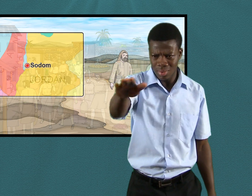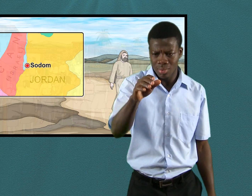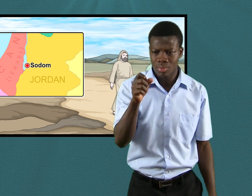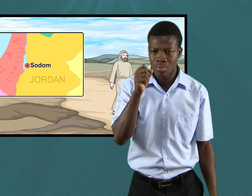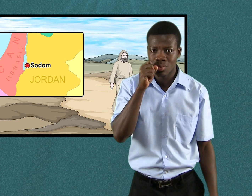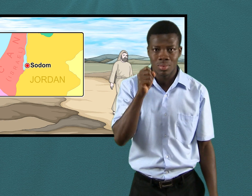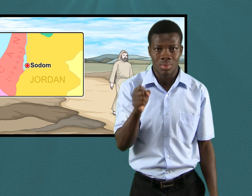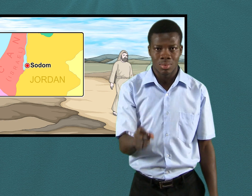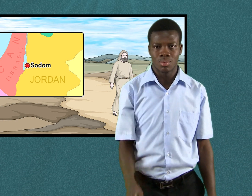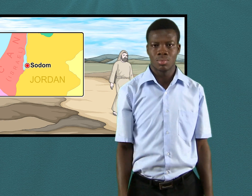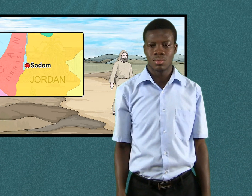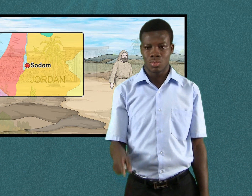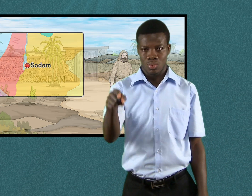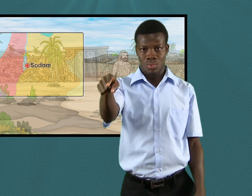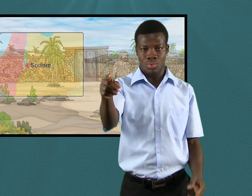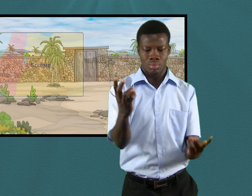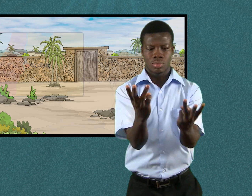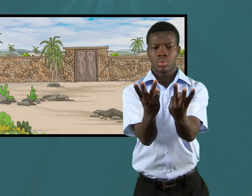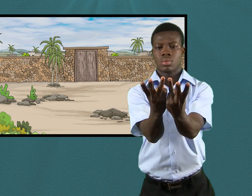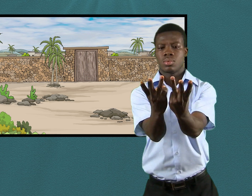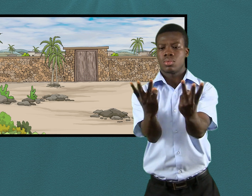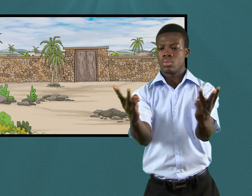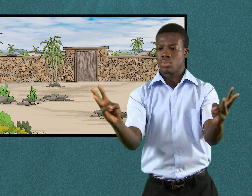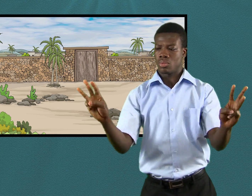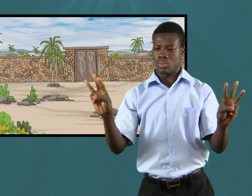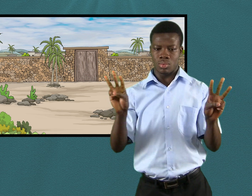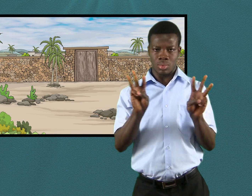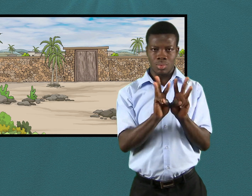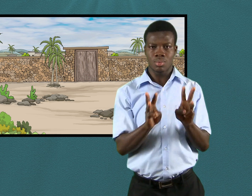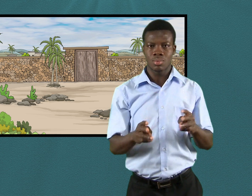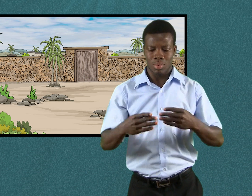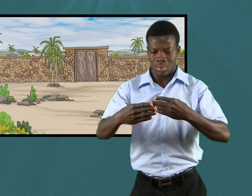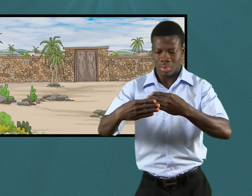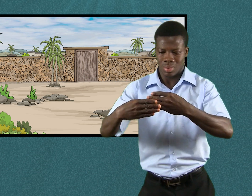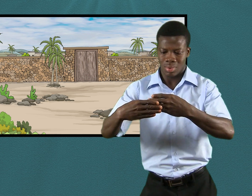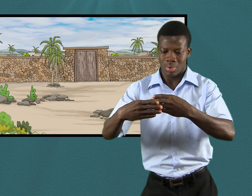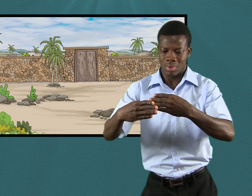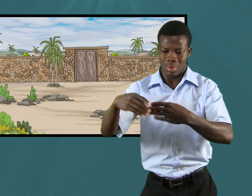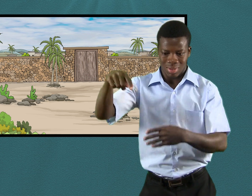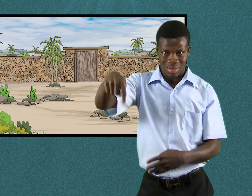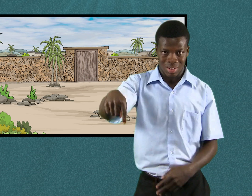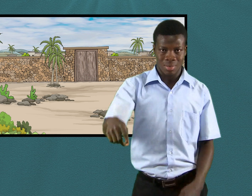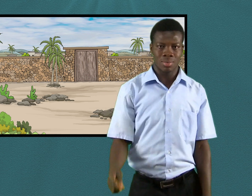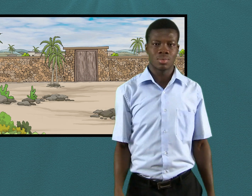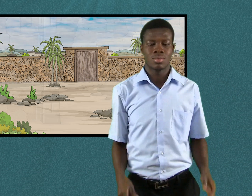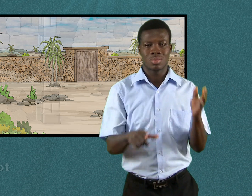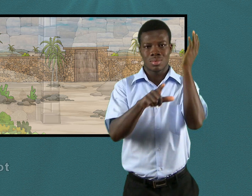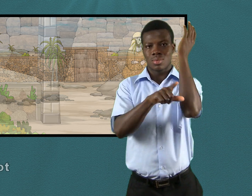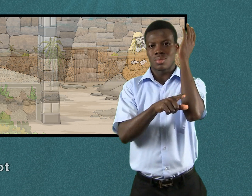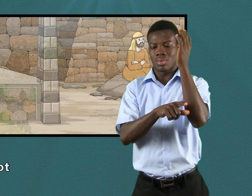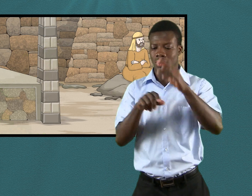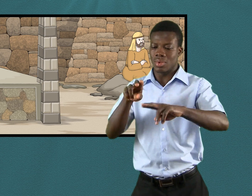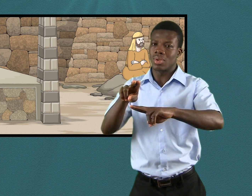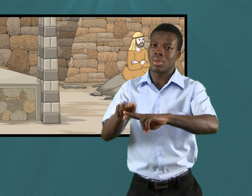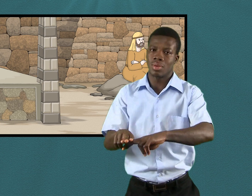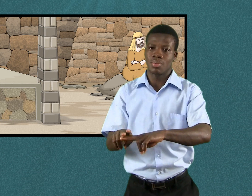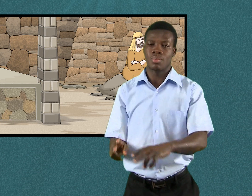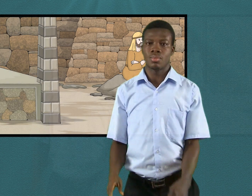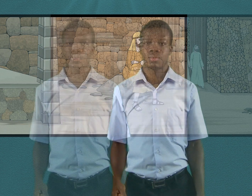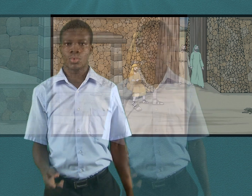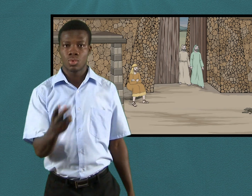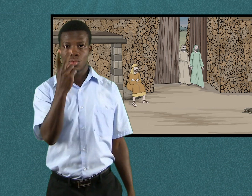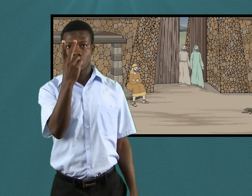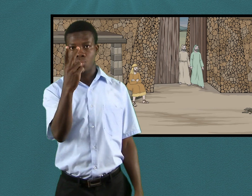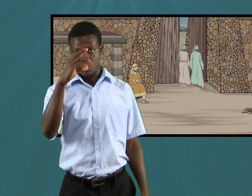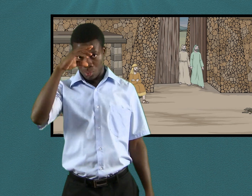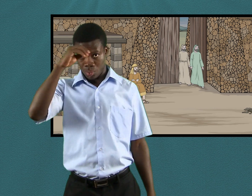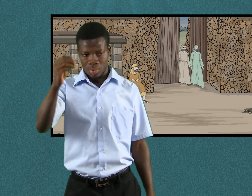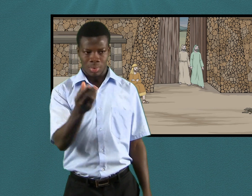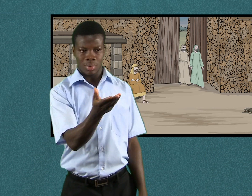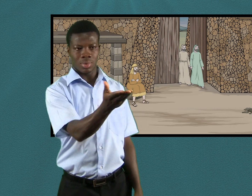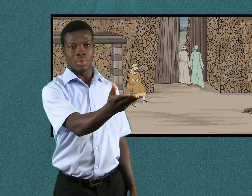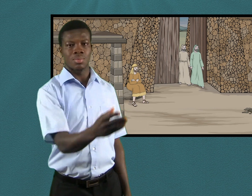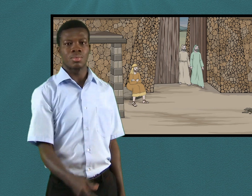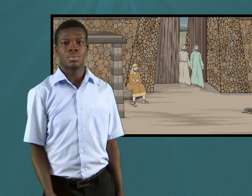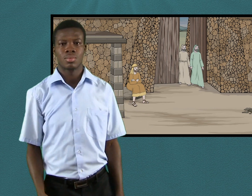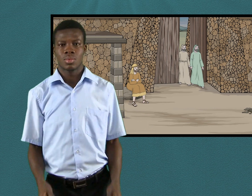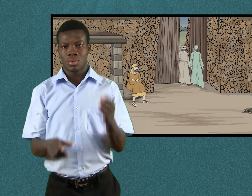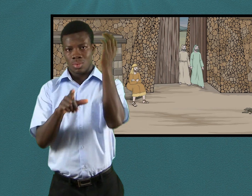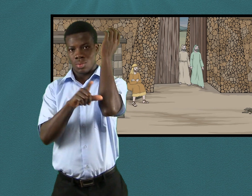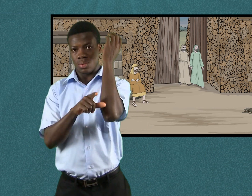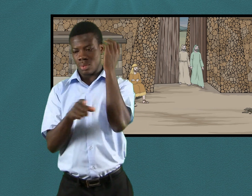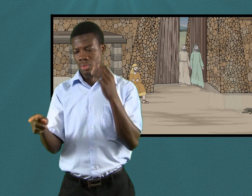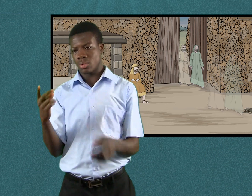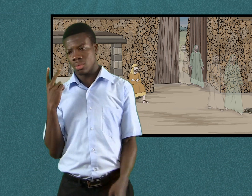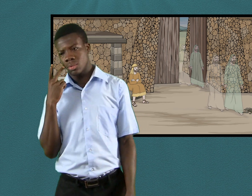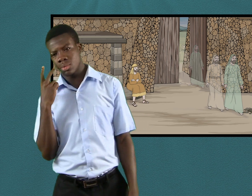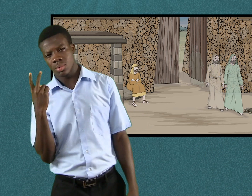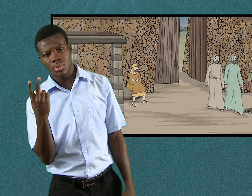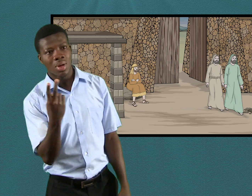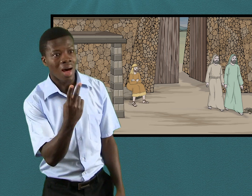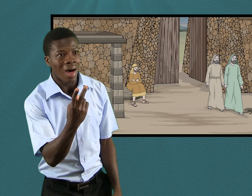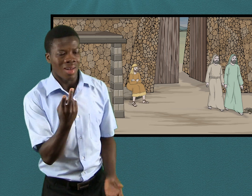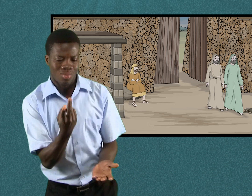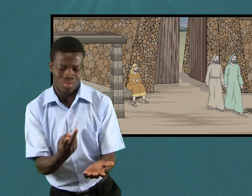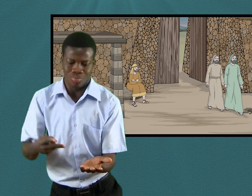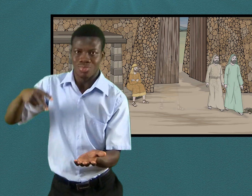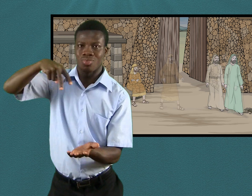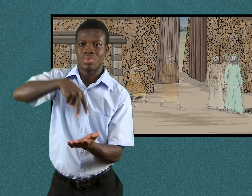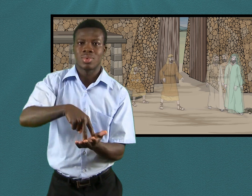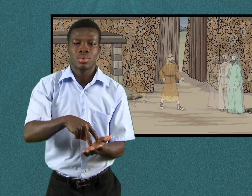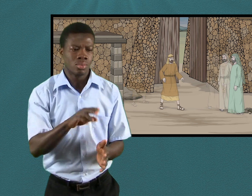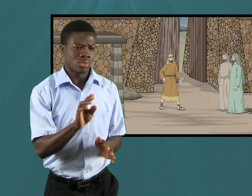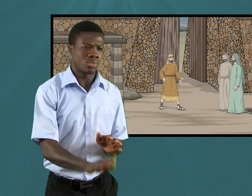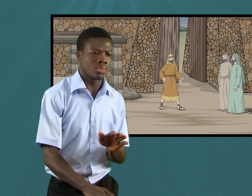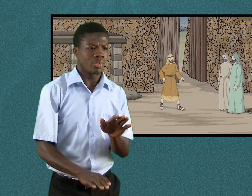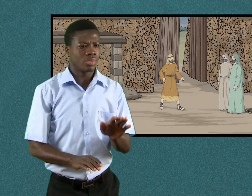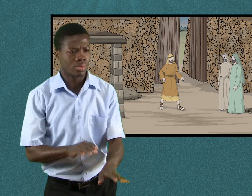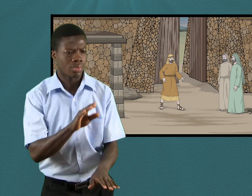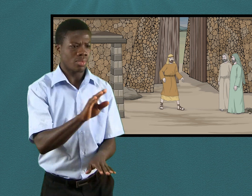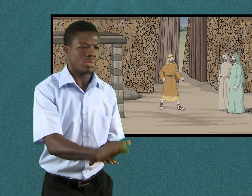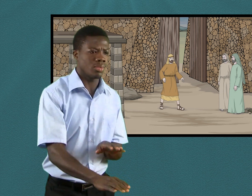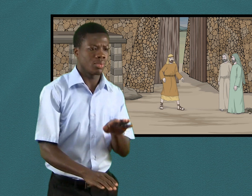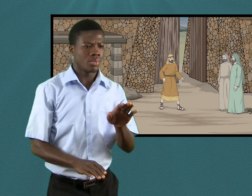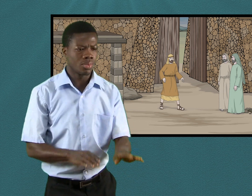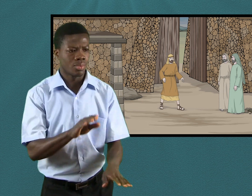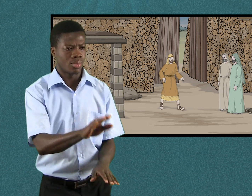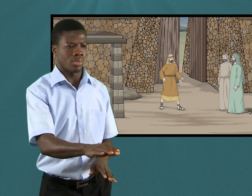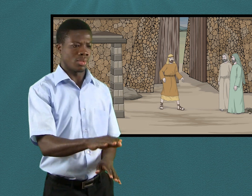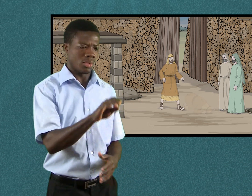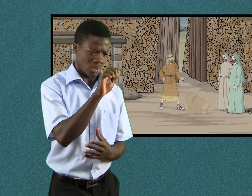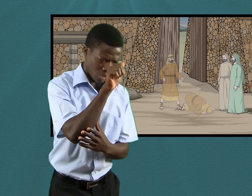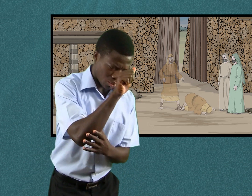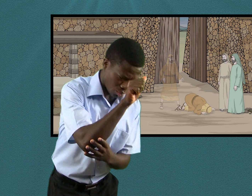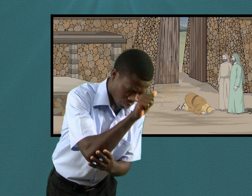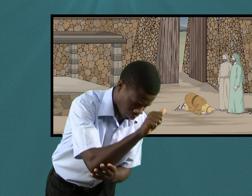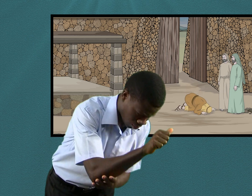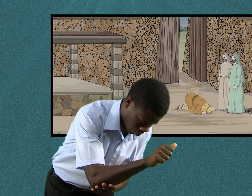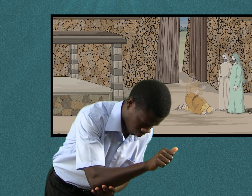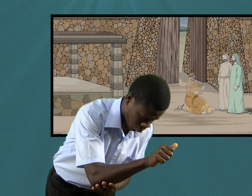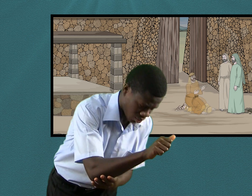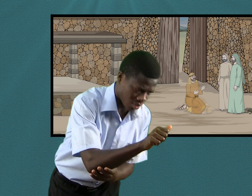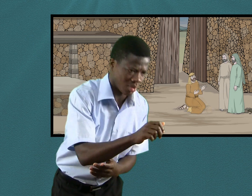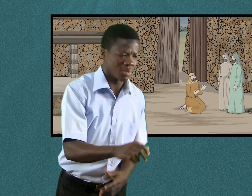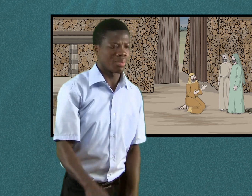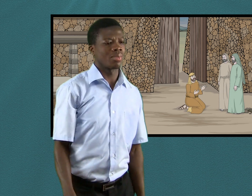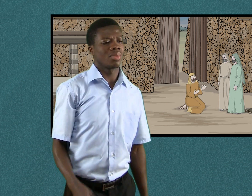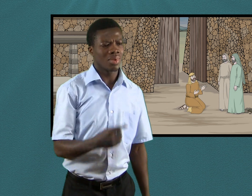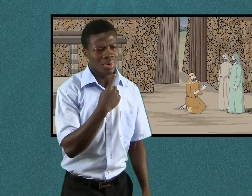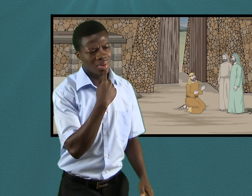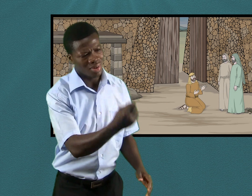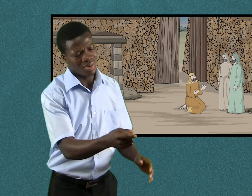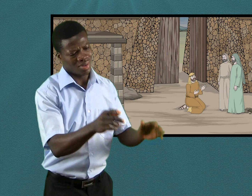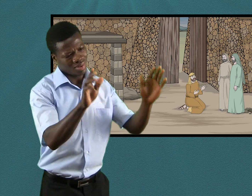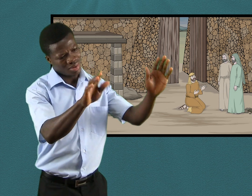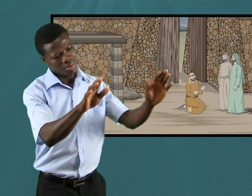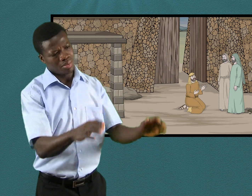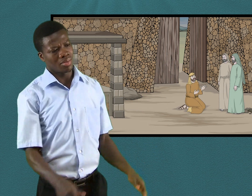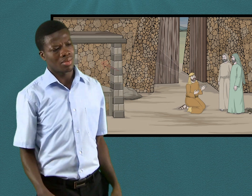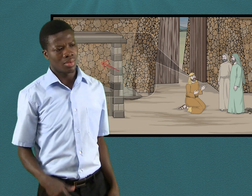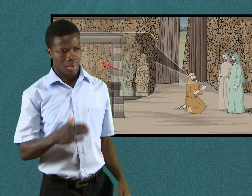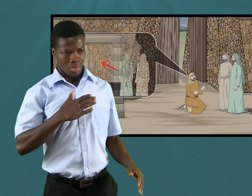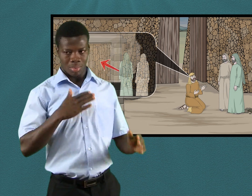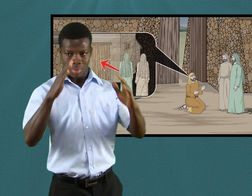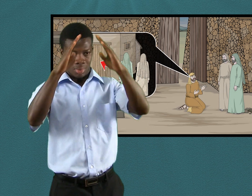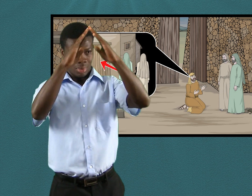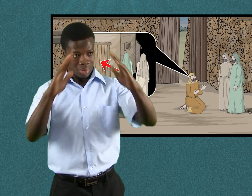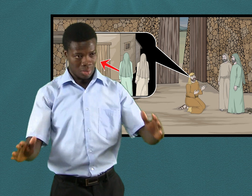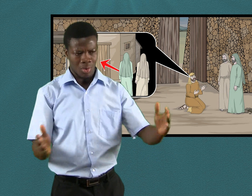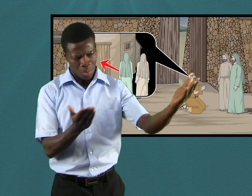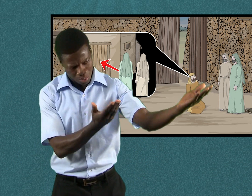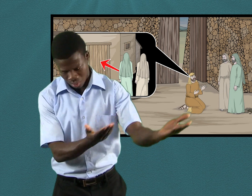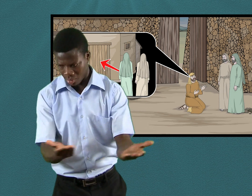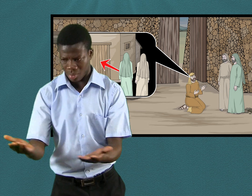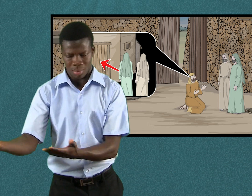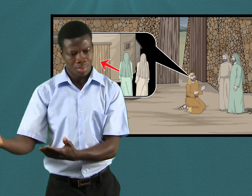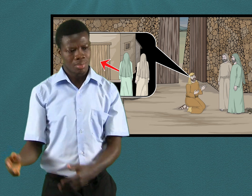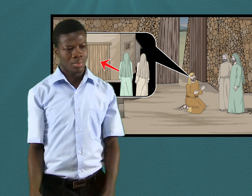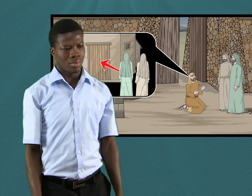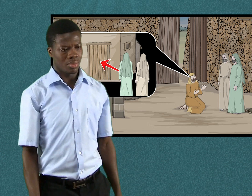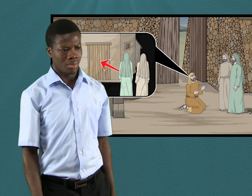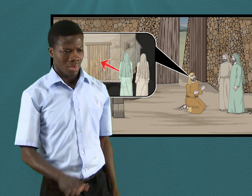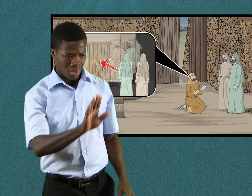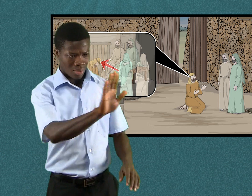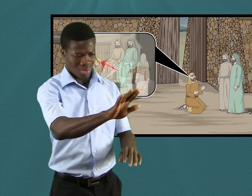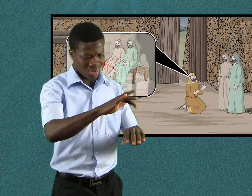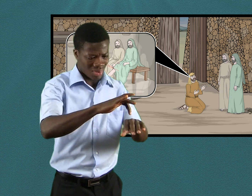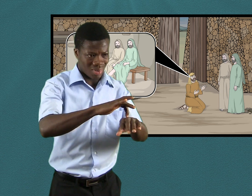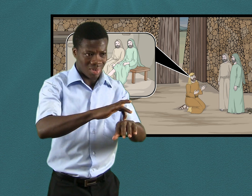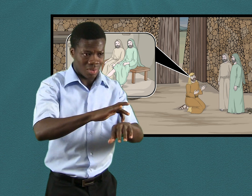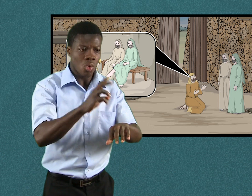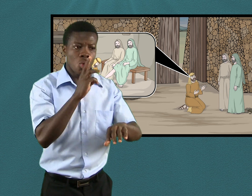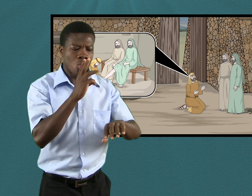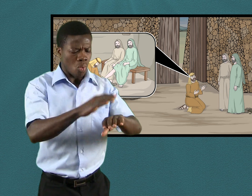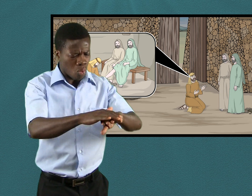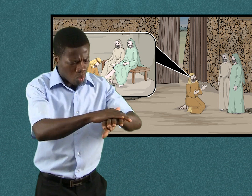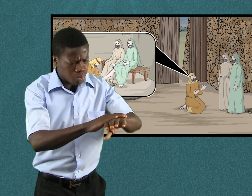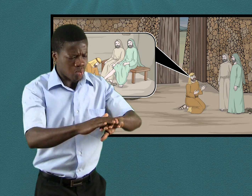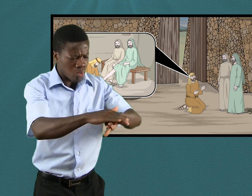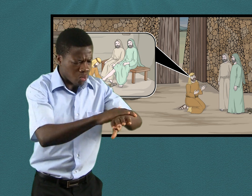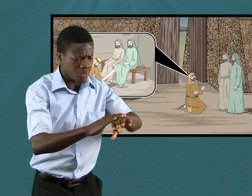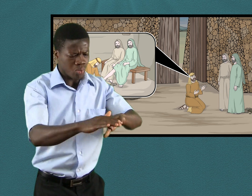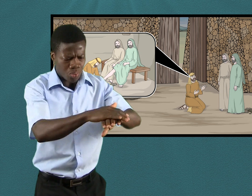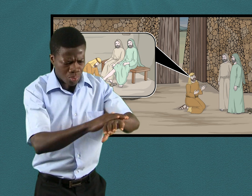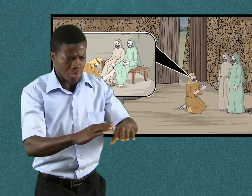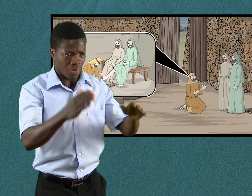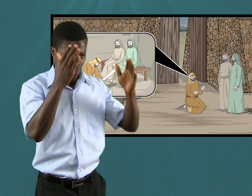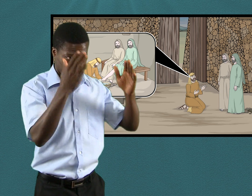When Lot saw them, he got up to meet them, bowed facedown, and said, “My lords, please turn aside into the house of your servant;